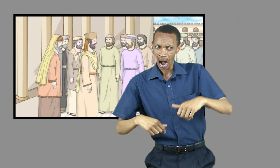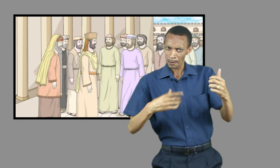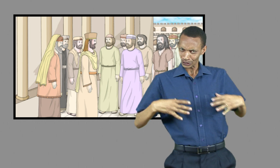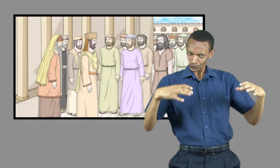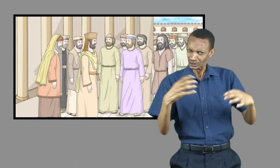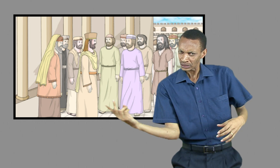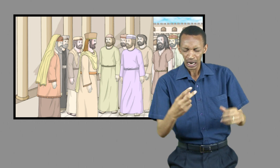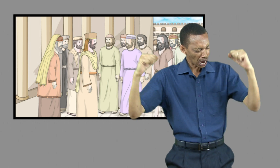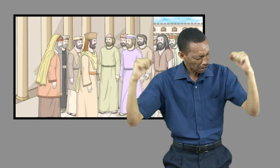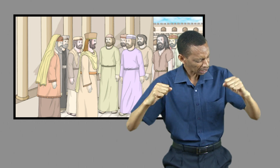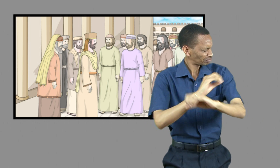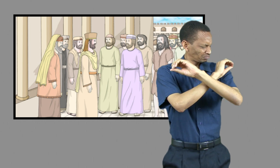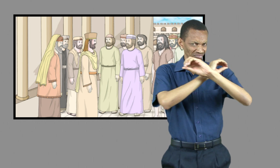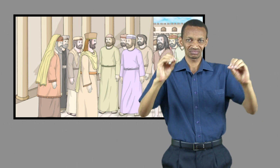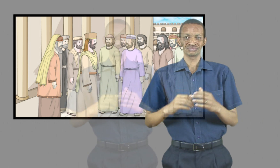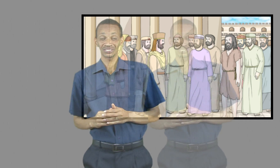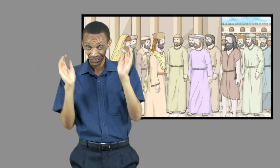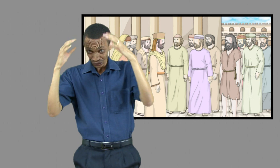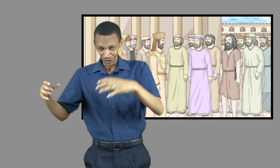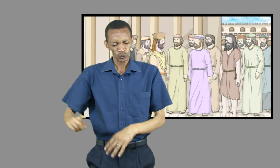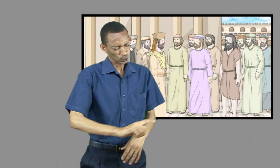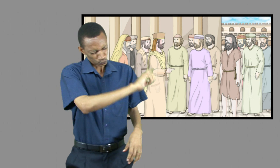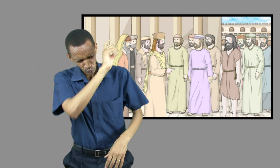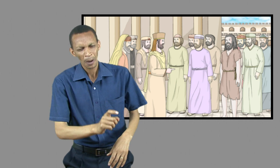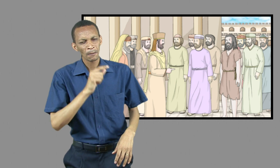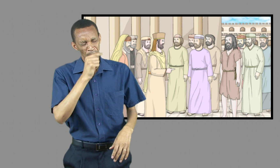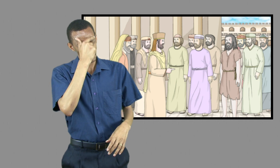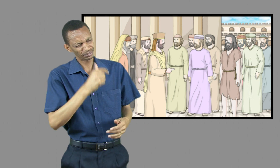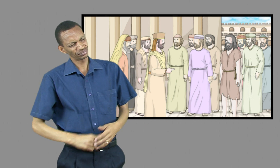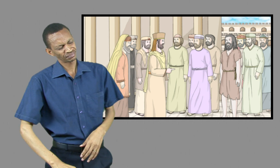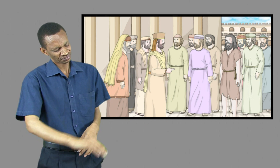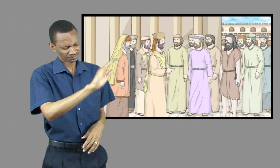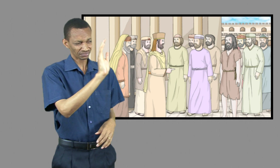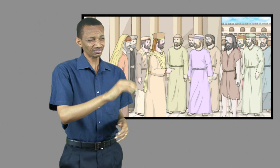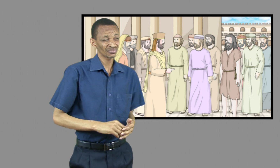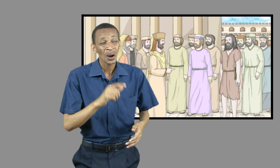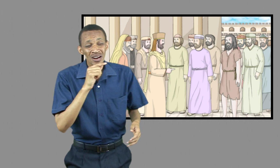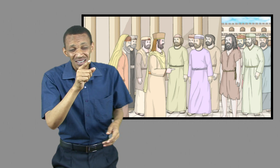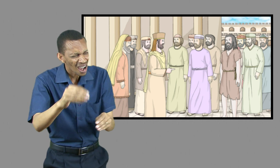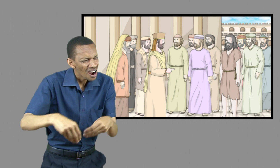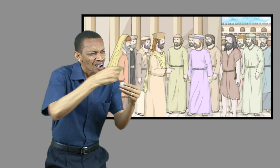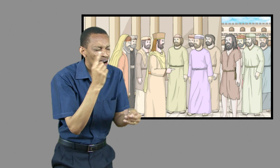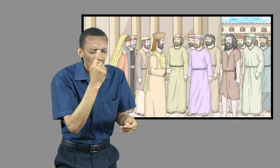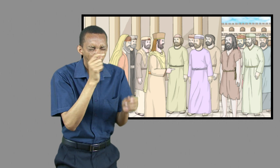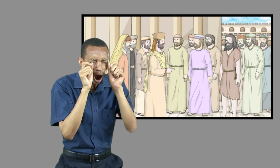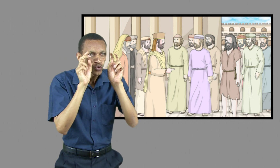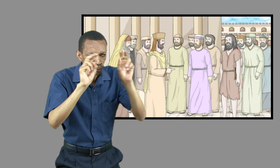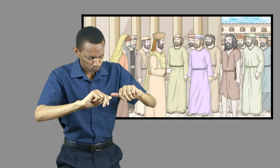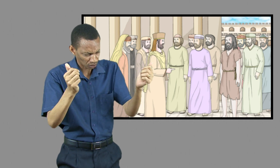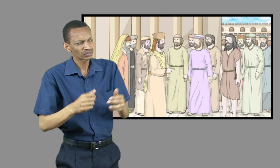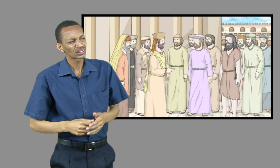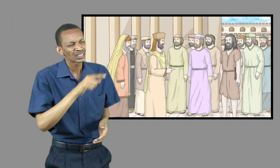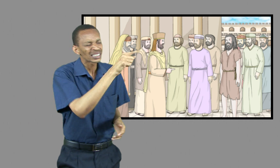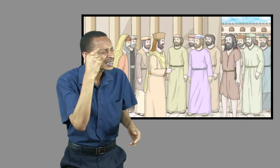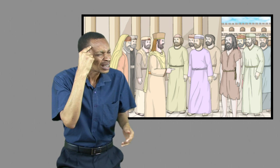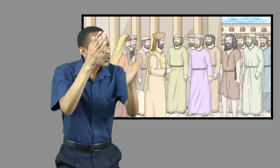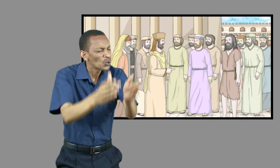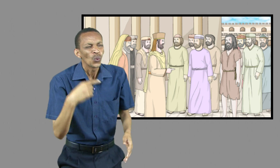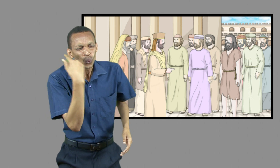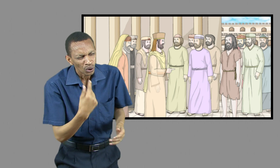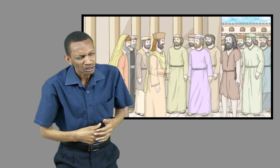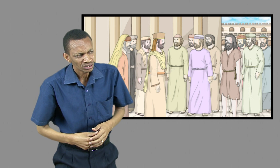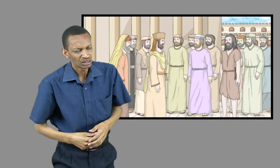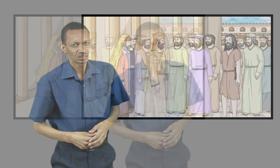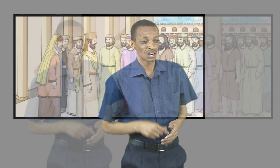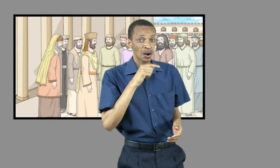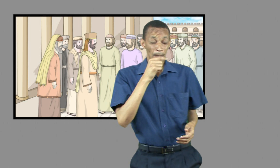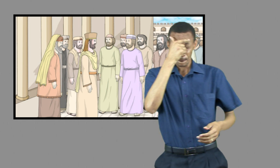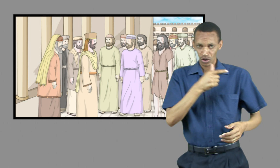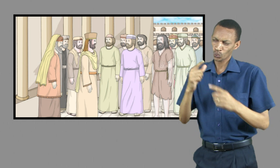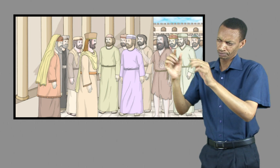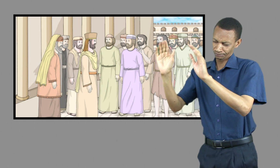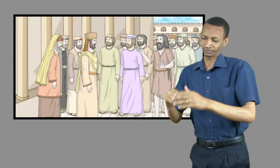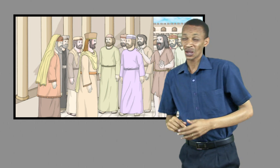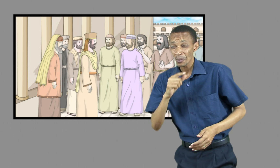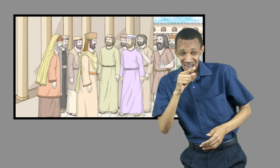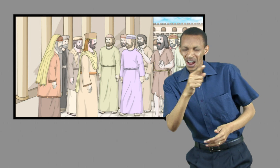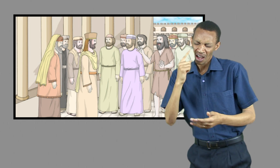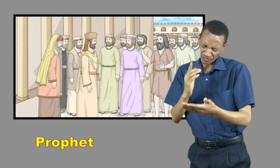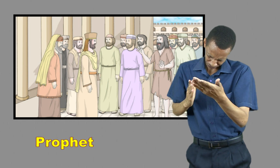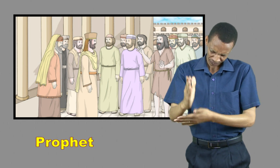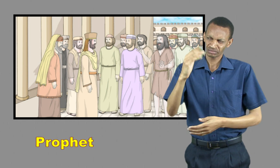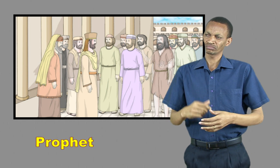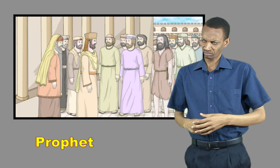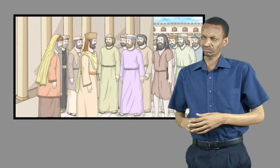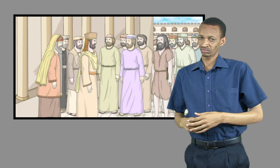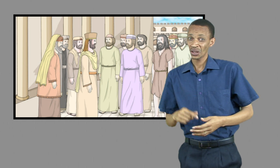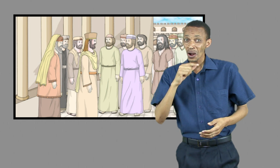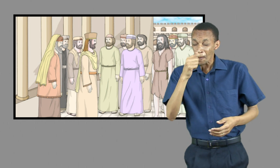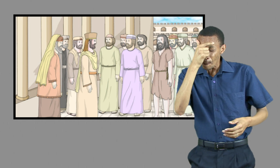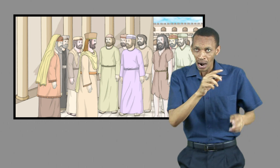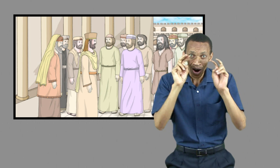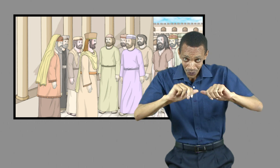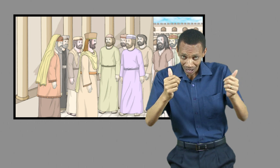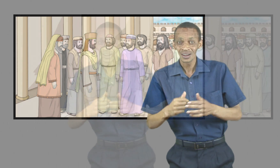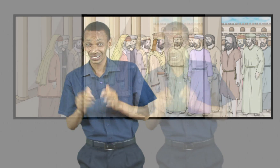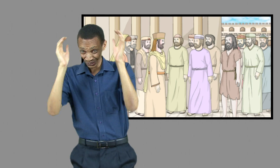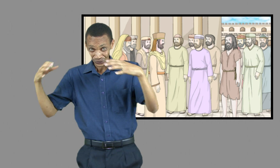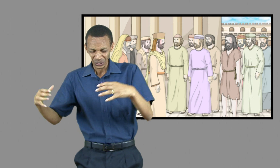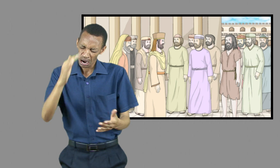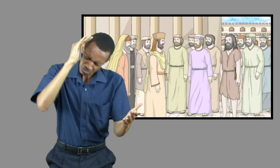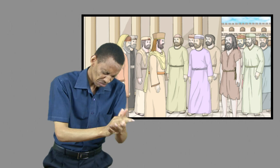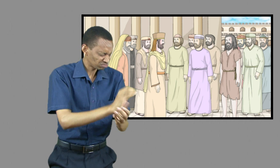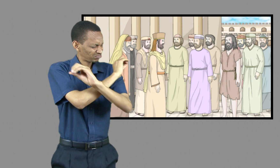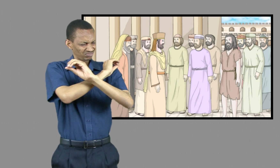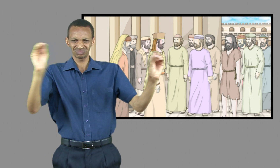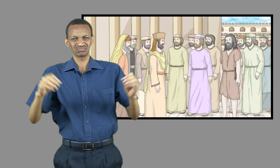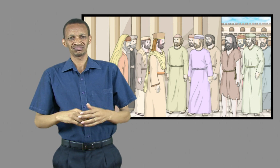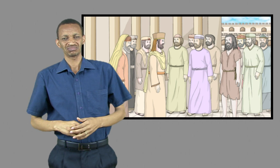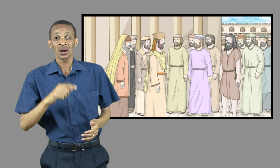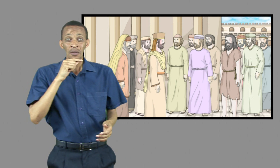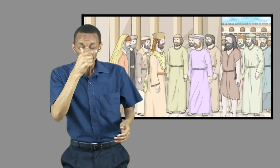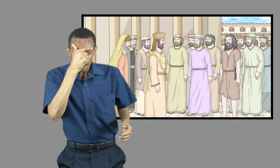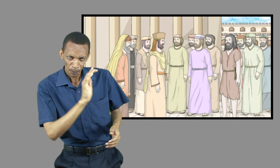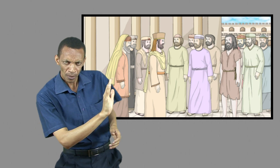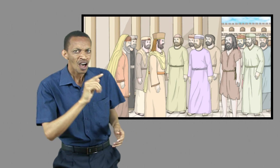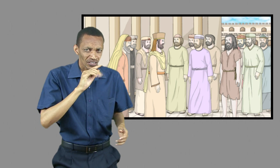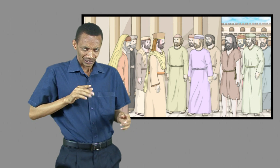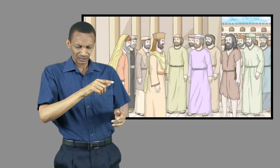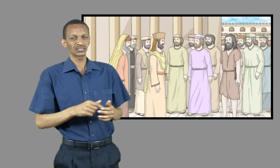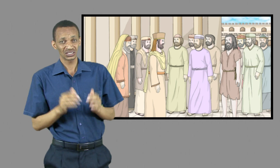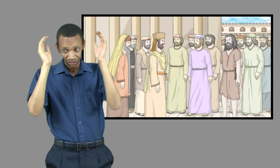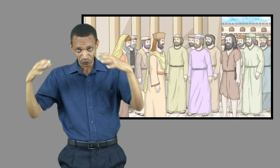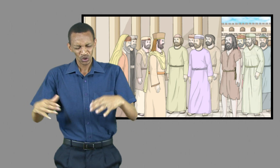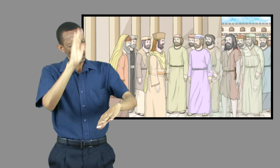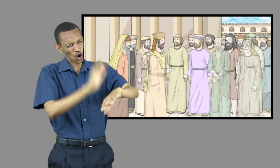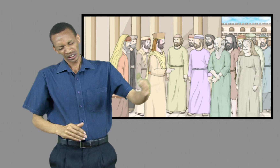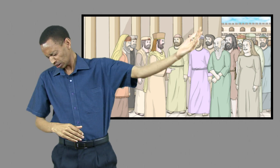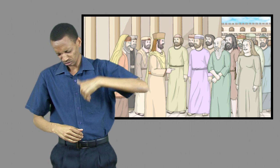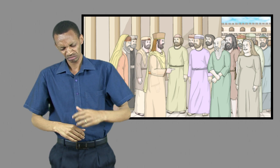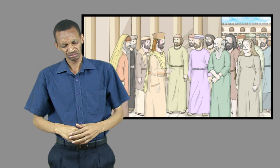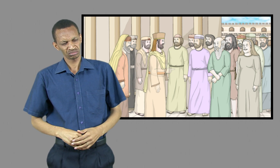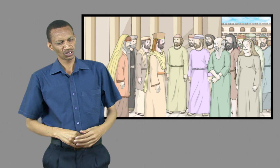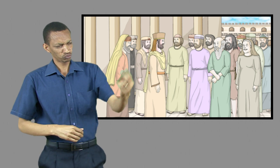So once again they asked the man who had been blind, “What do you say about Him, since it was your eyes He opened?” “He is a prophet,” the man replied.